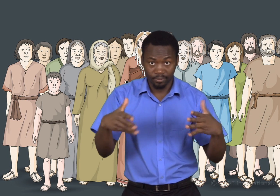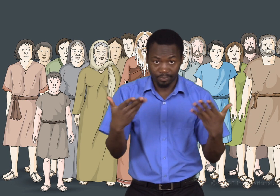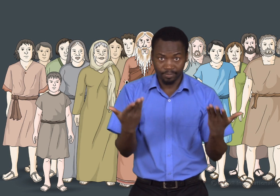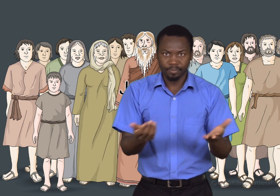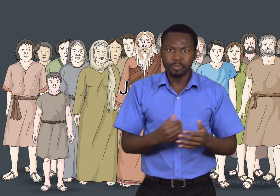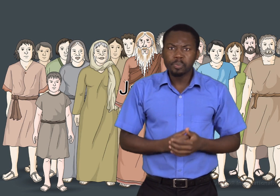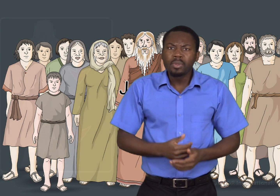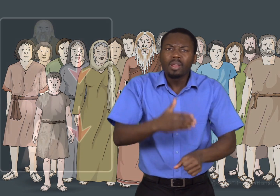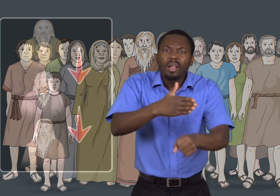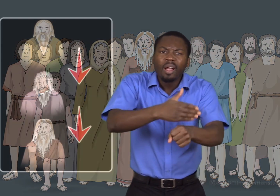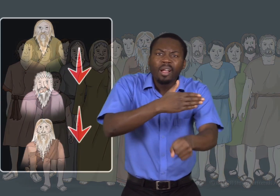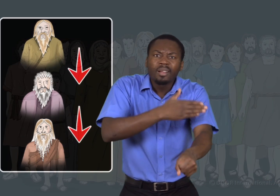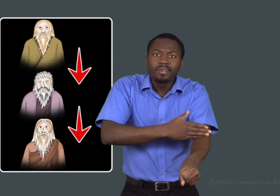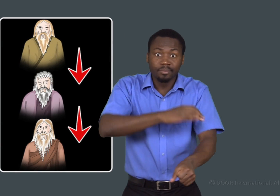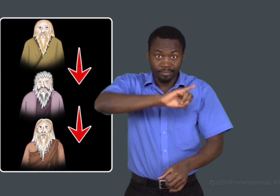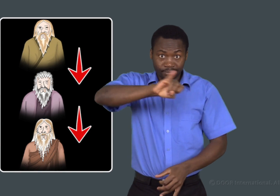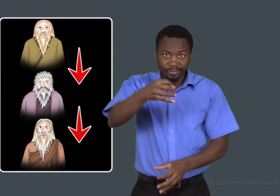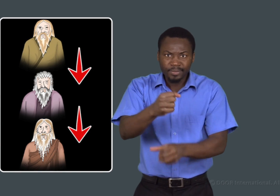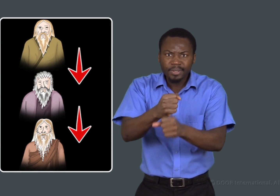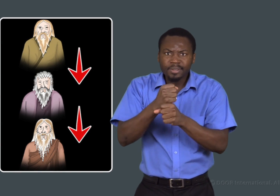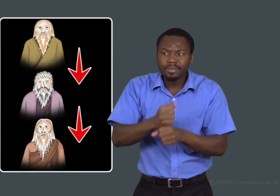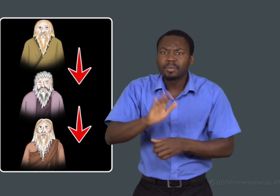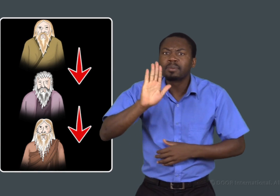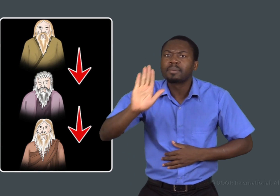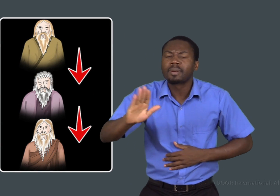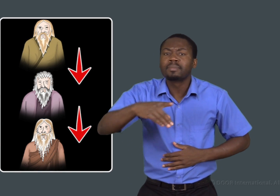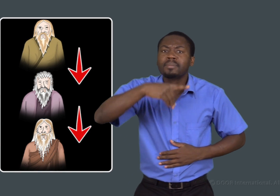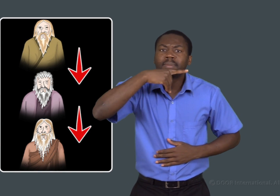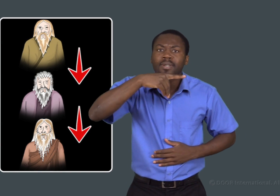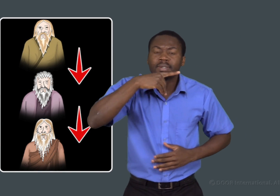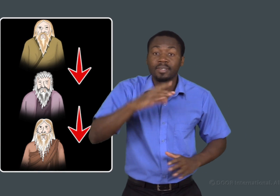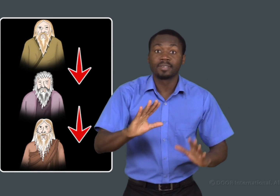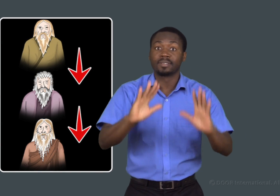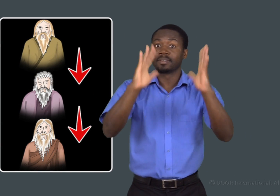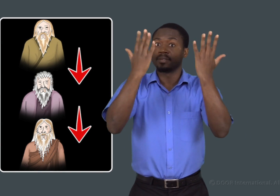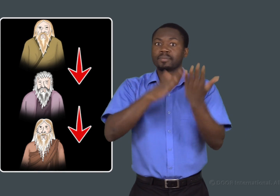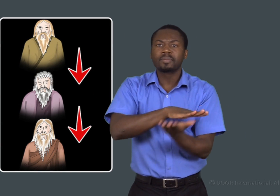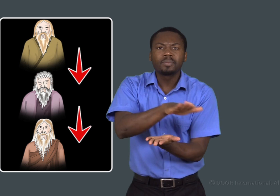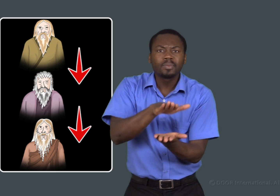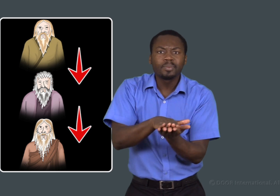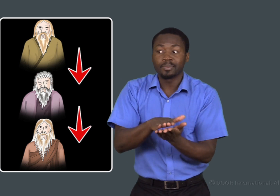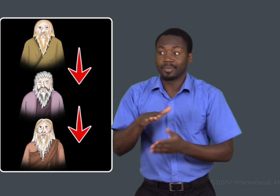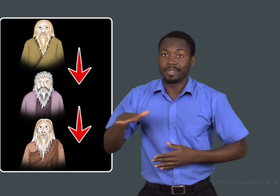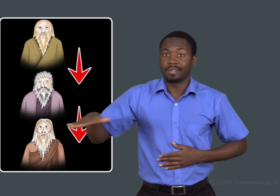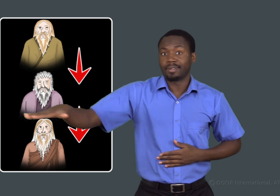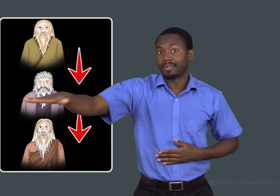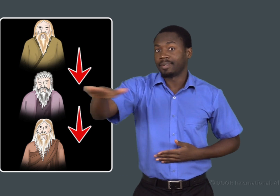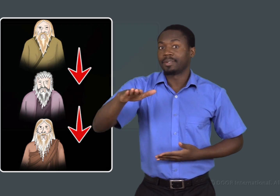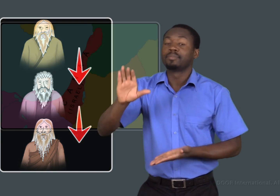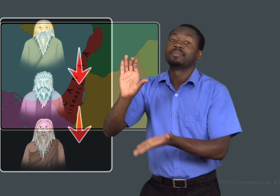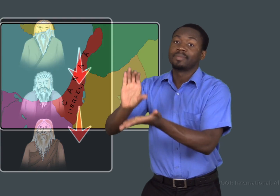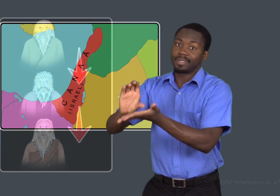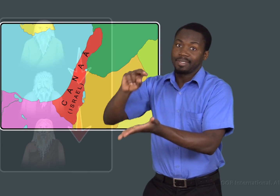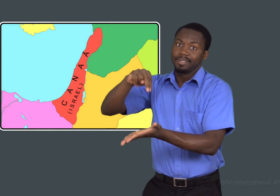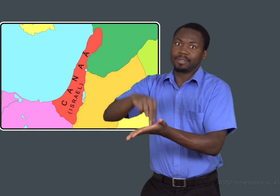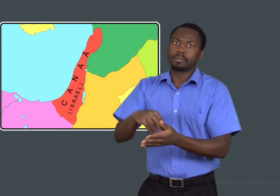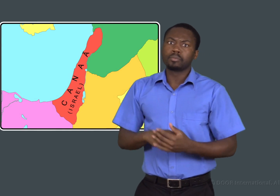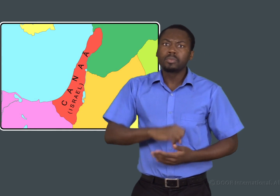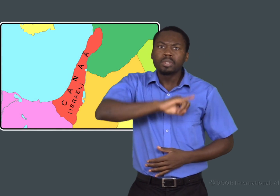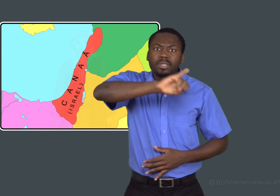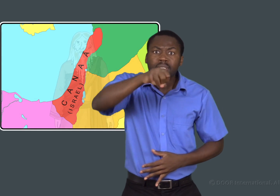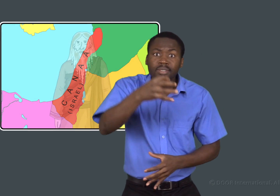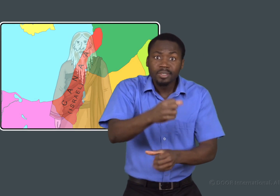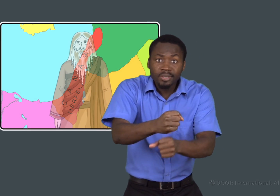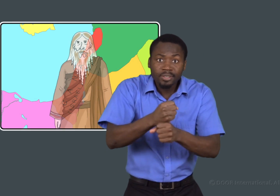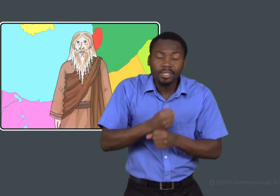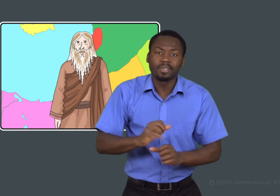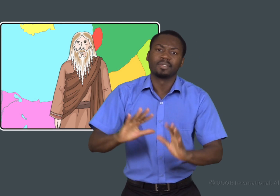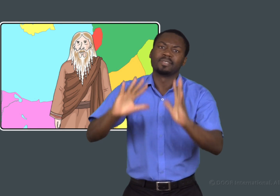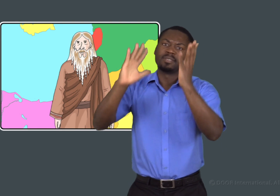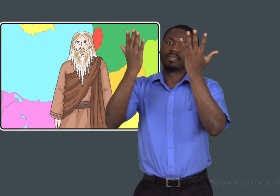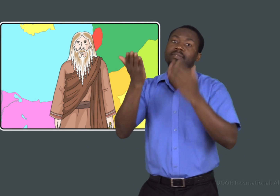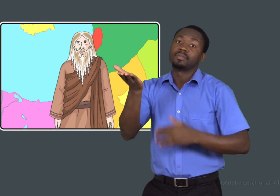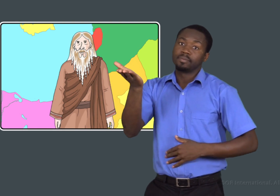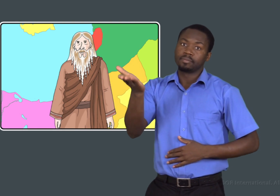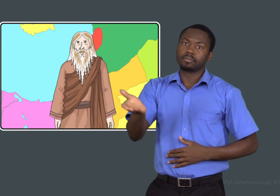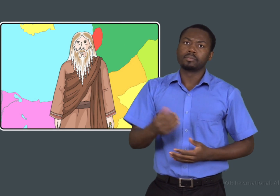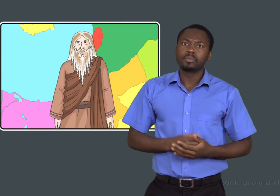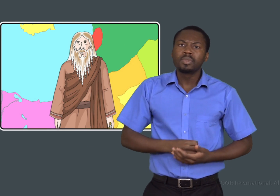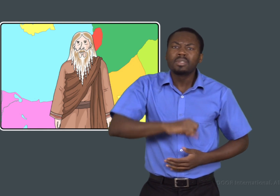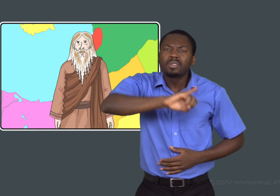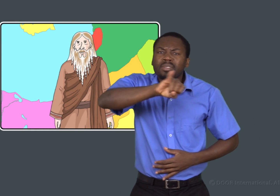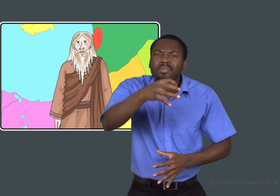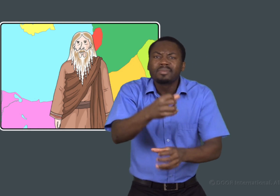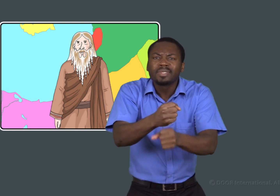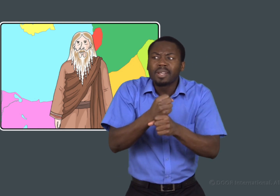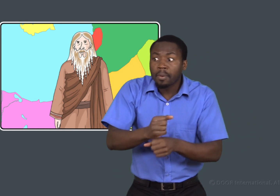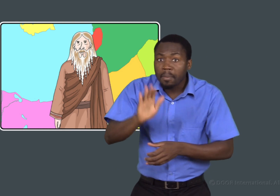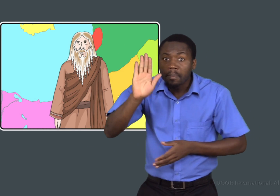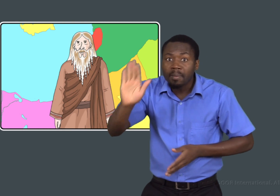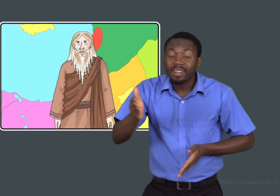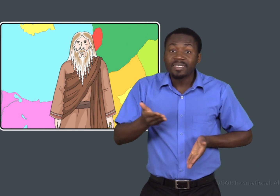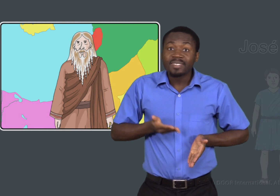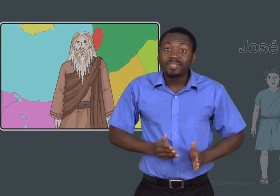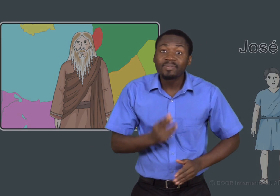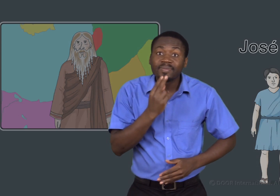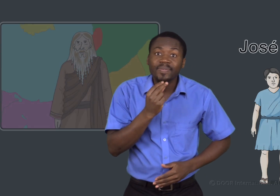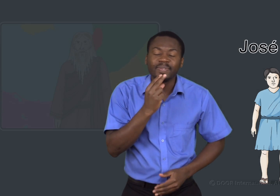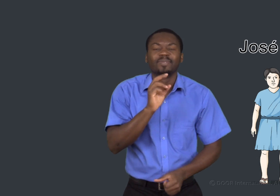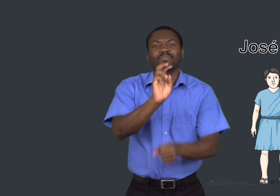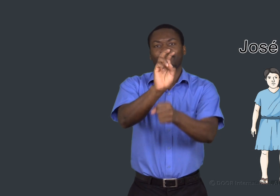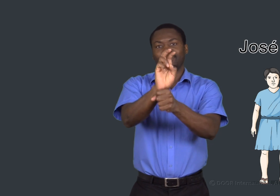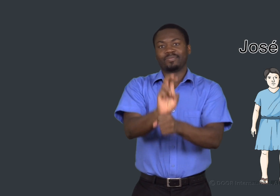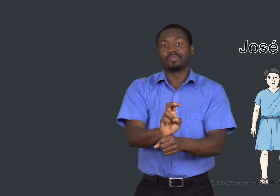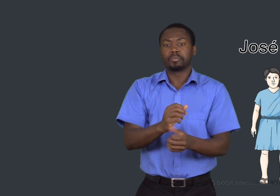Now Jacob lived in the land where his father had resided, the land of Canaan. This is the account of Jacob.